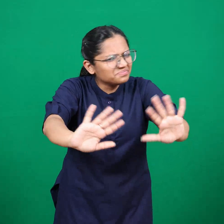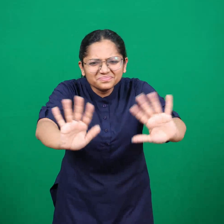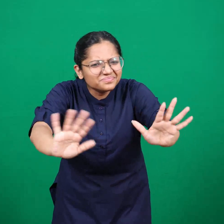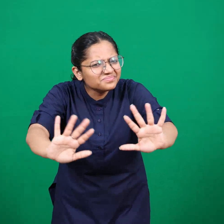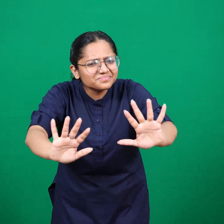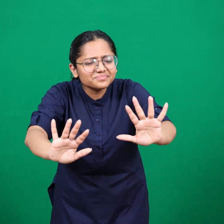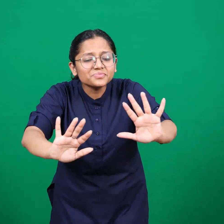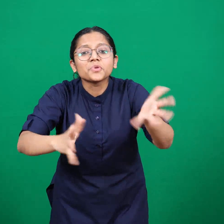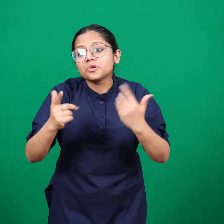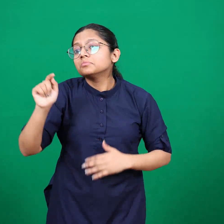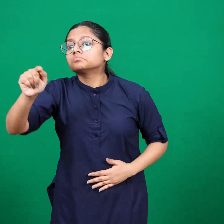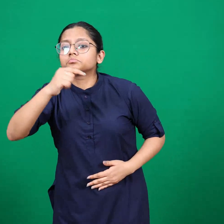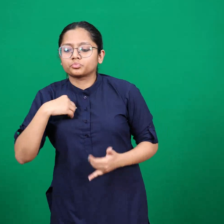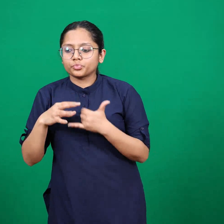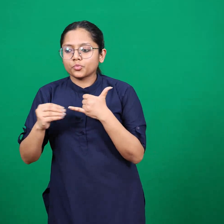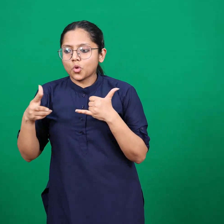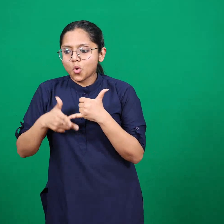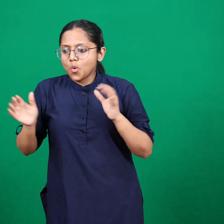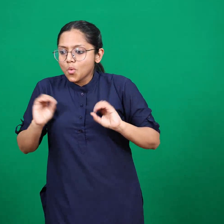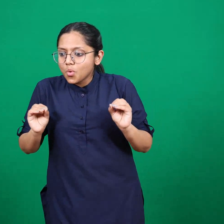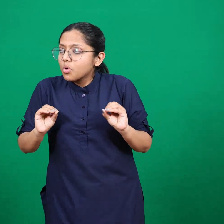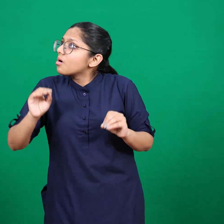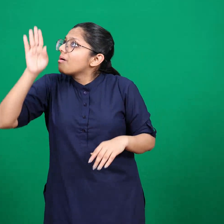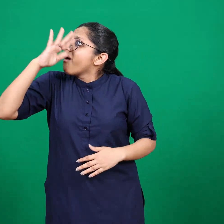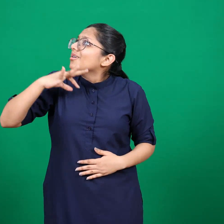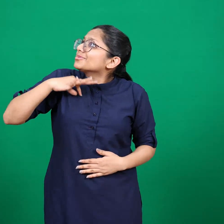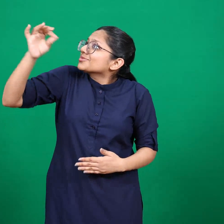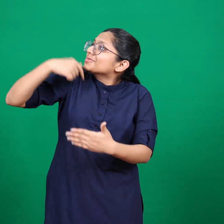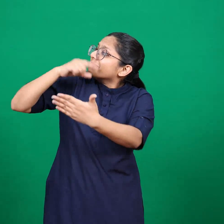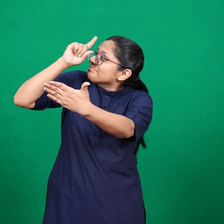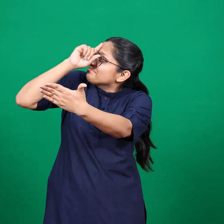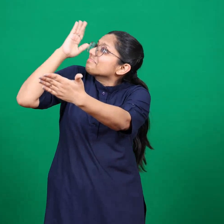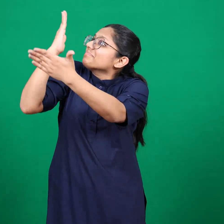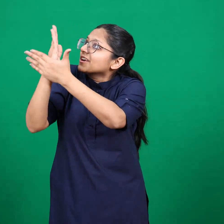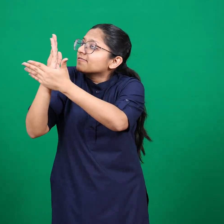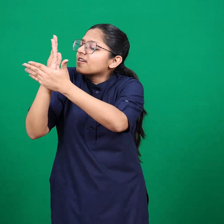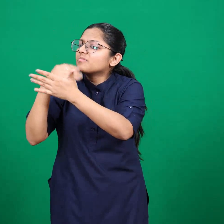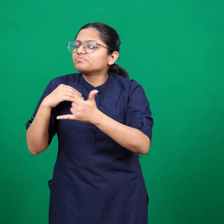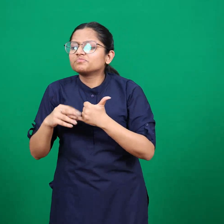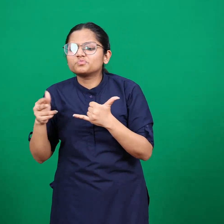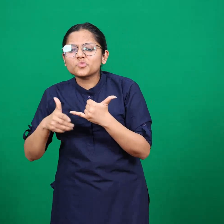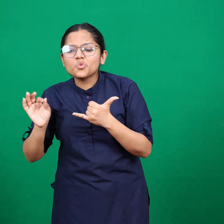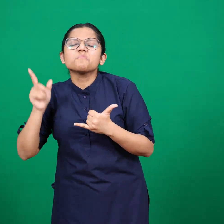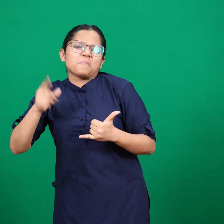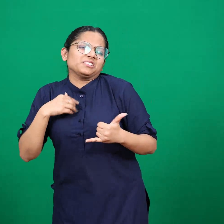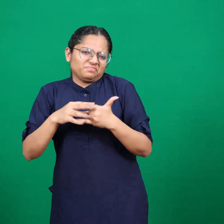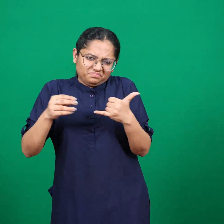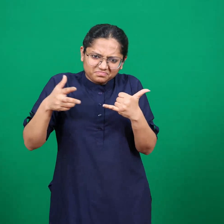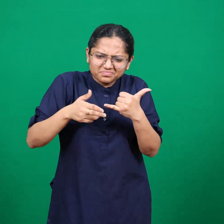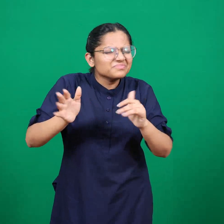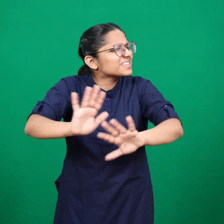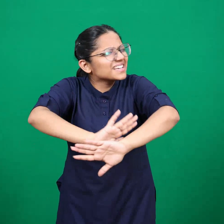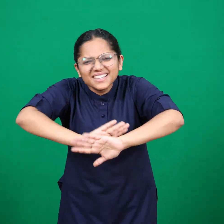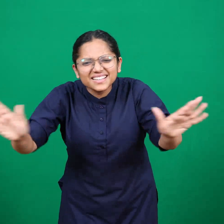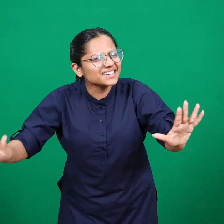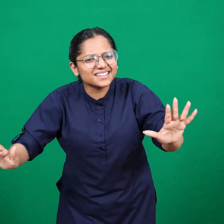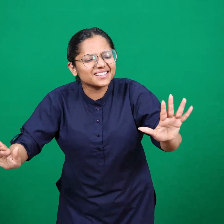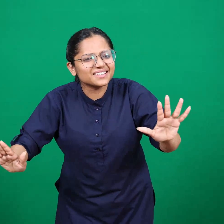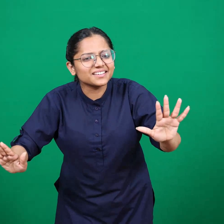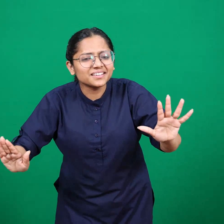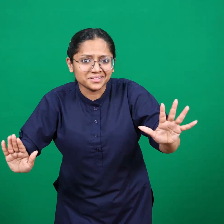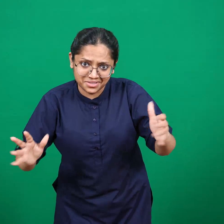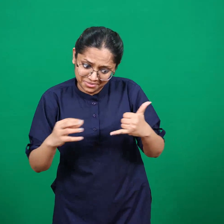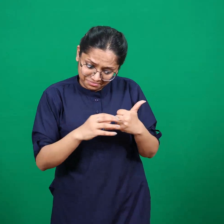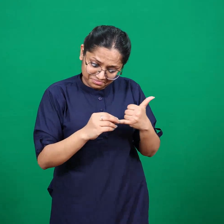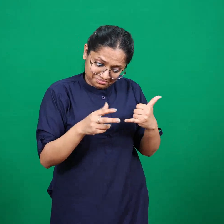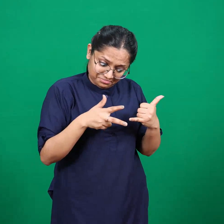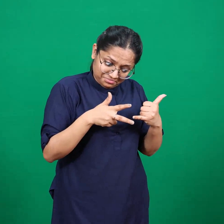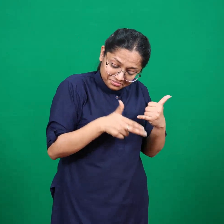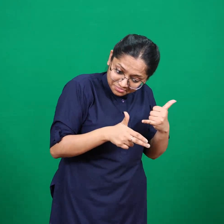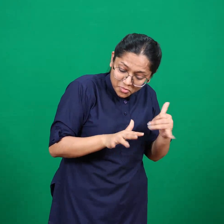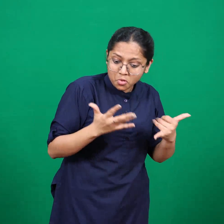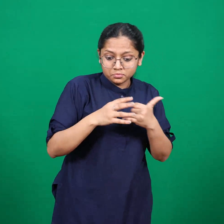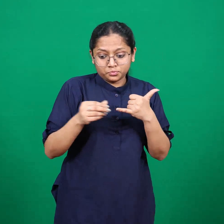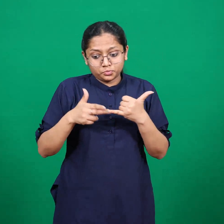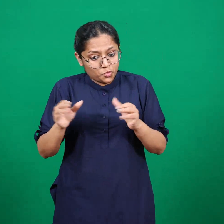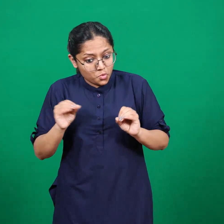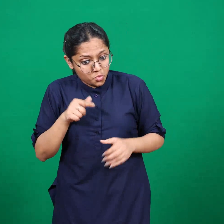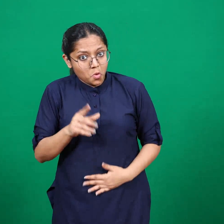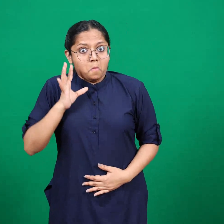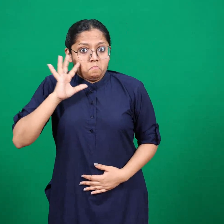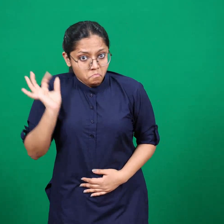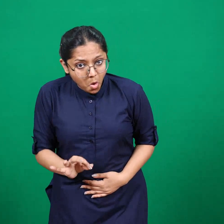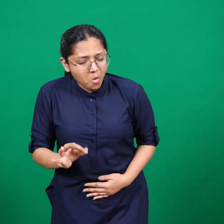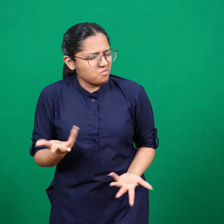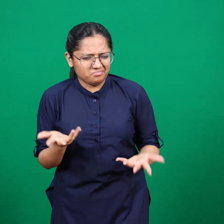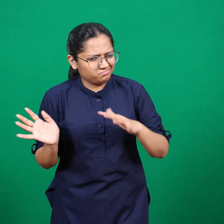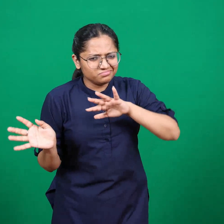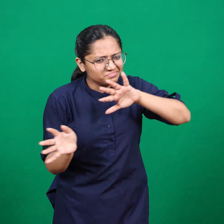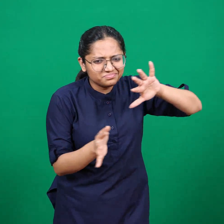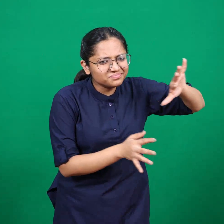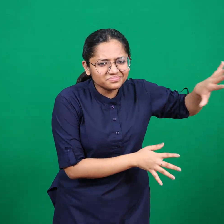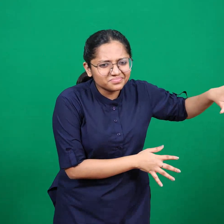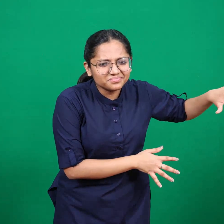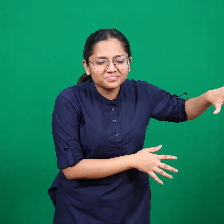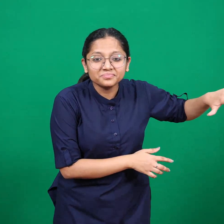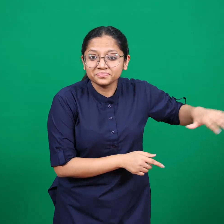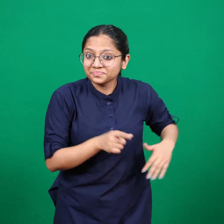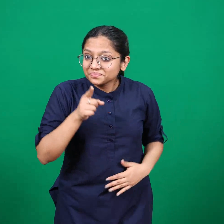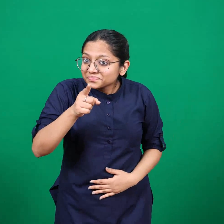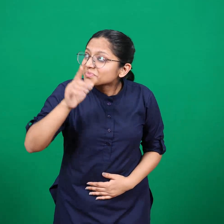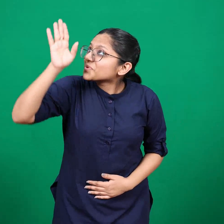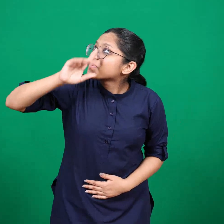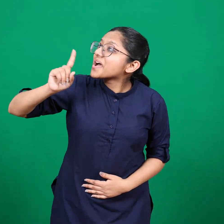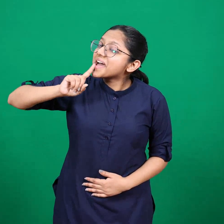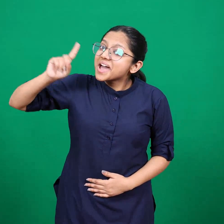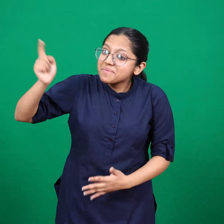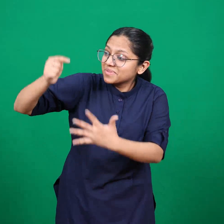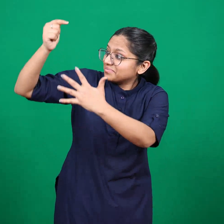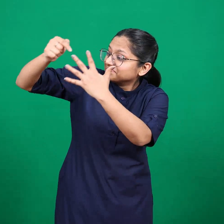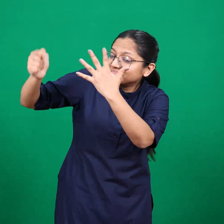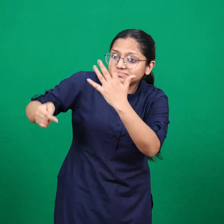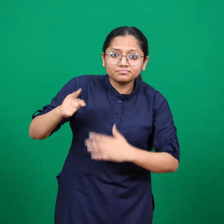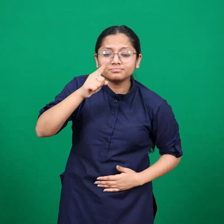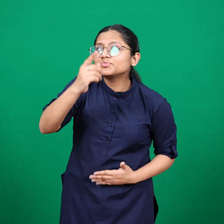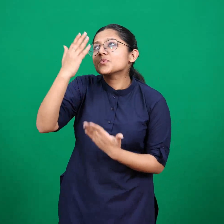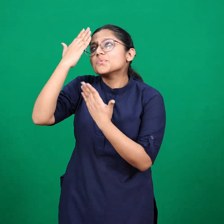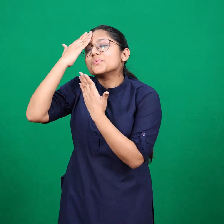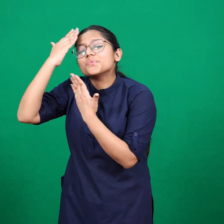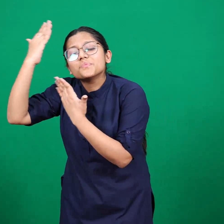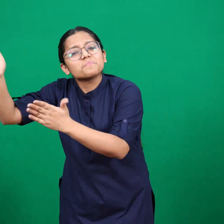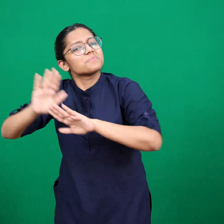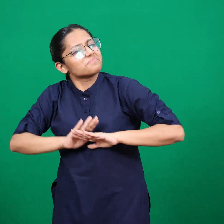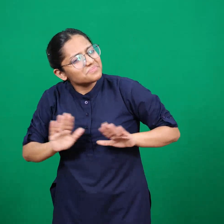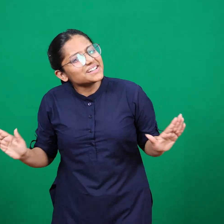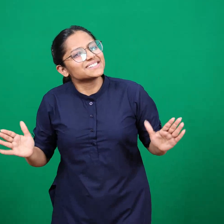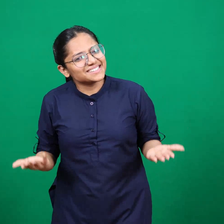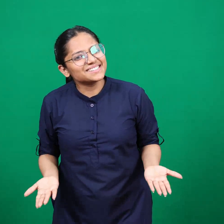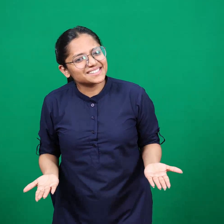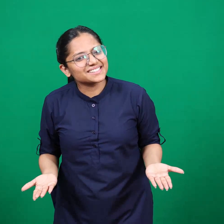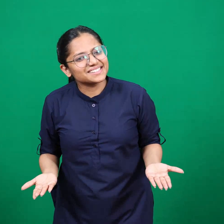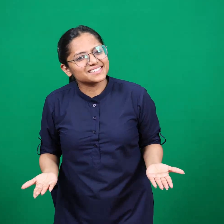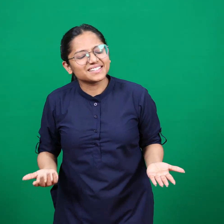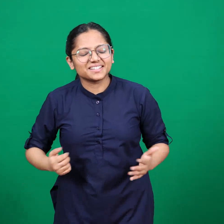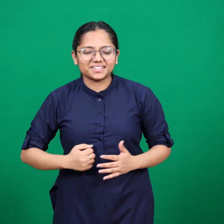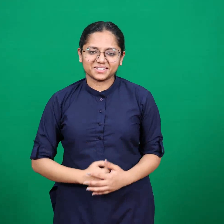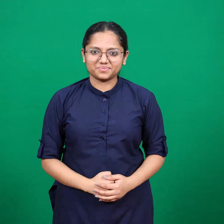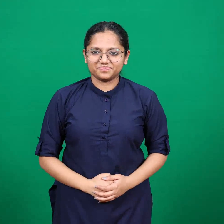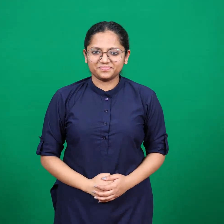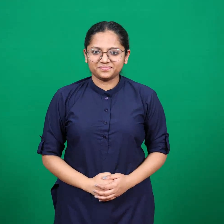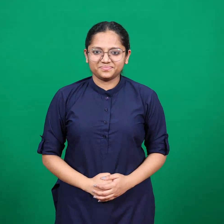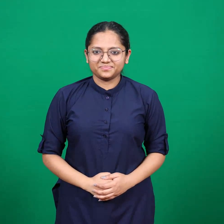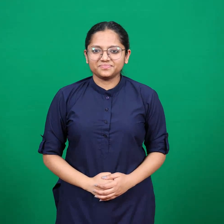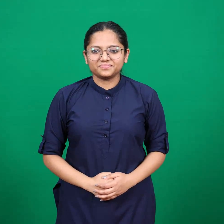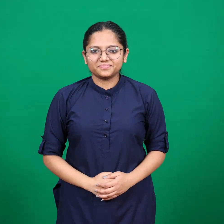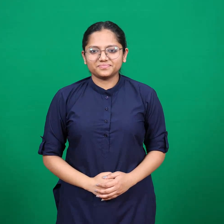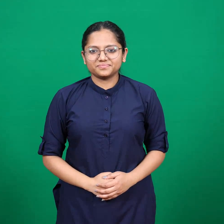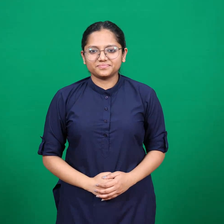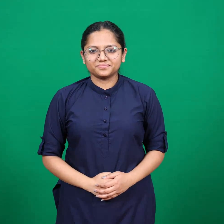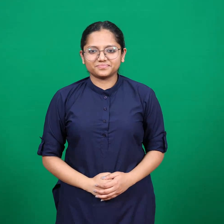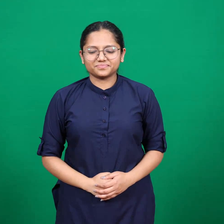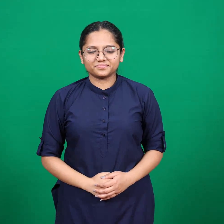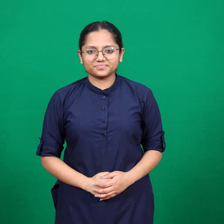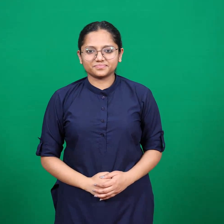He should not be circumcised. Circumcision is nothing and uncircumcision is nothing. Keeping God's commandments is what counts.